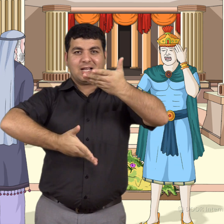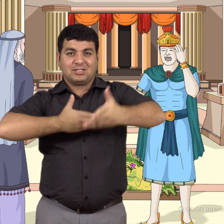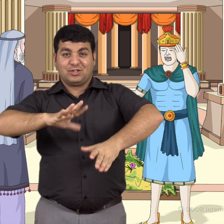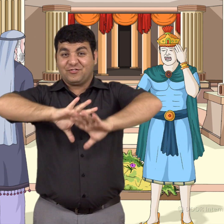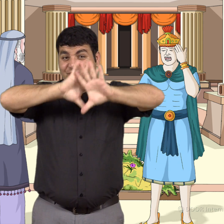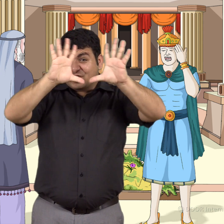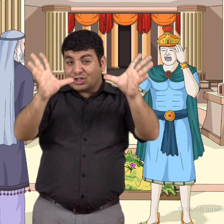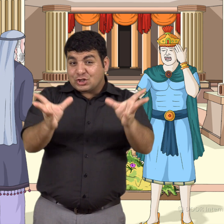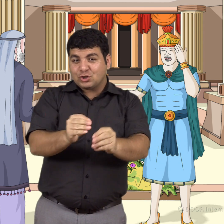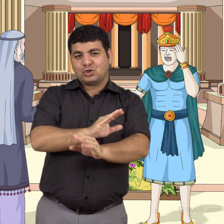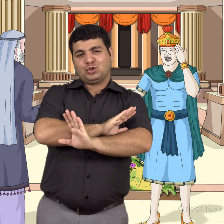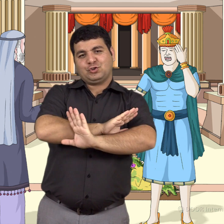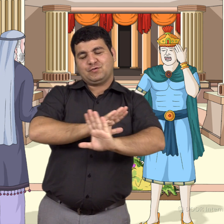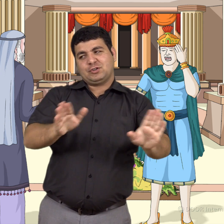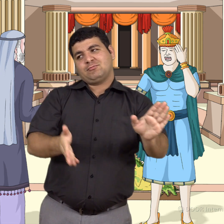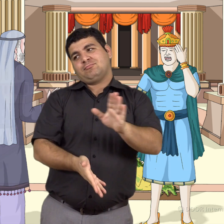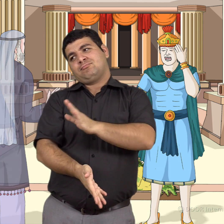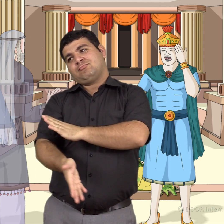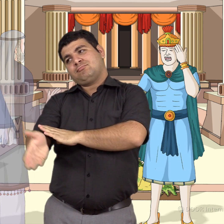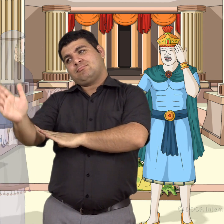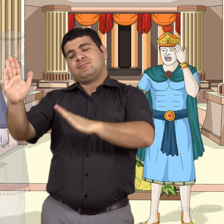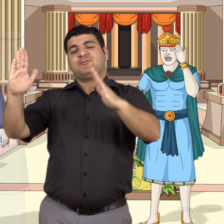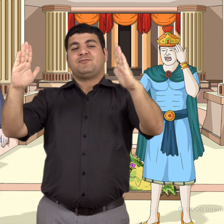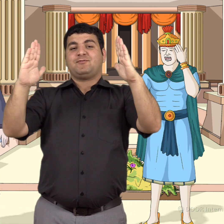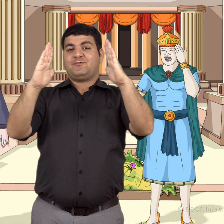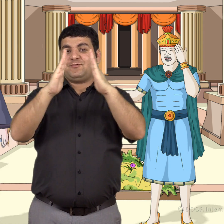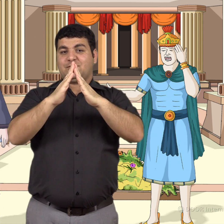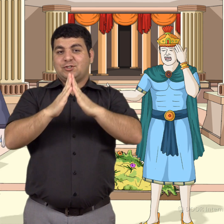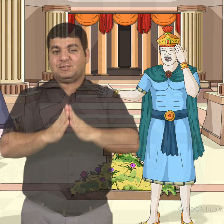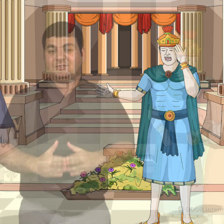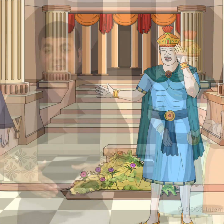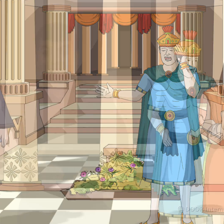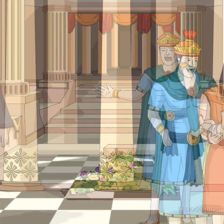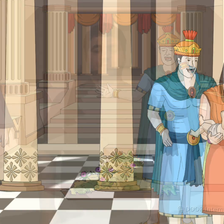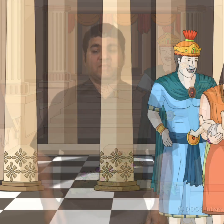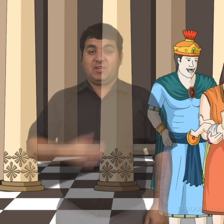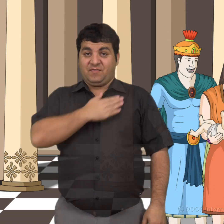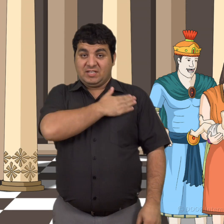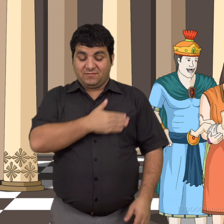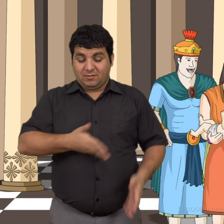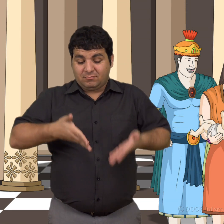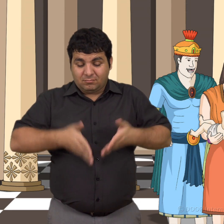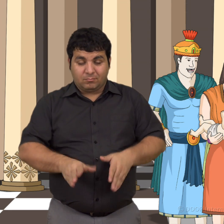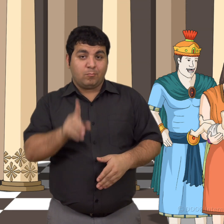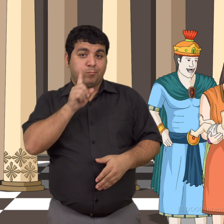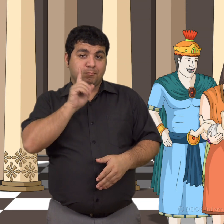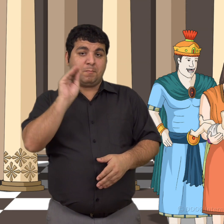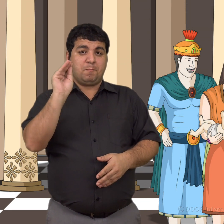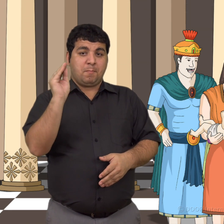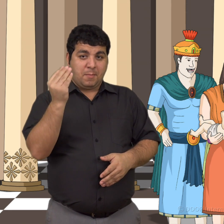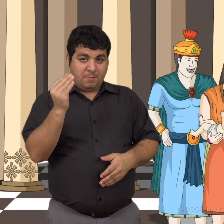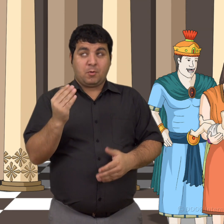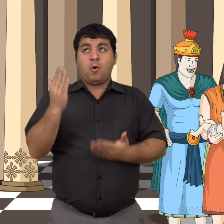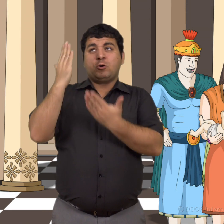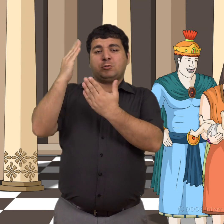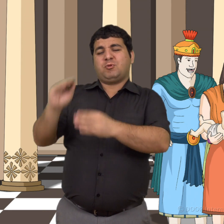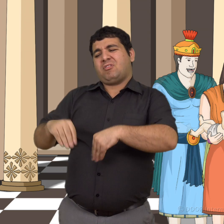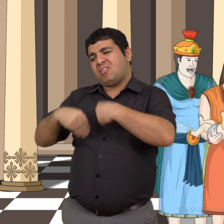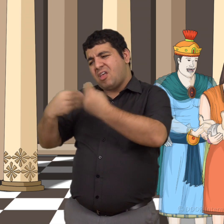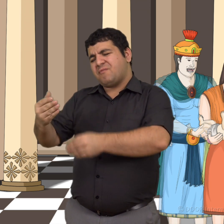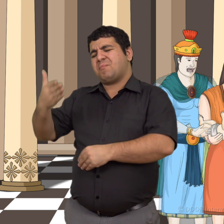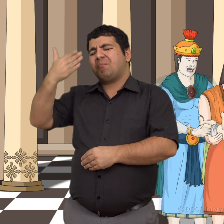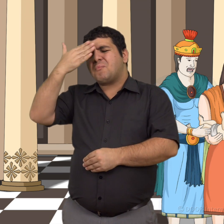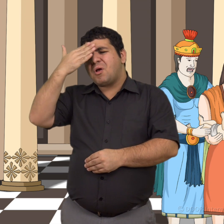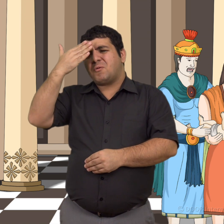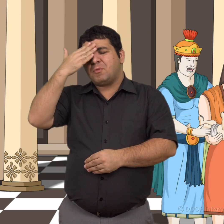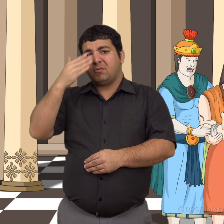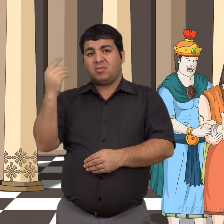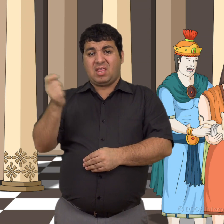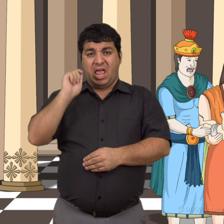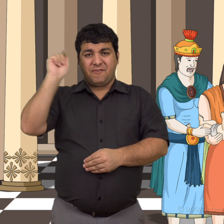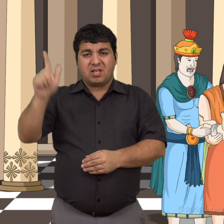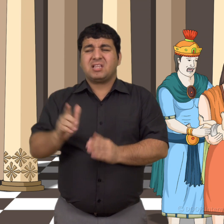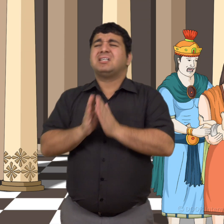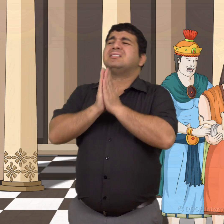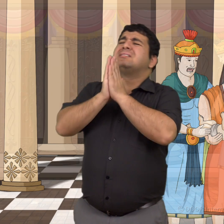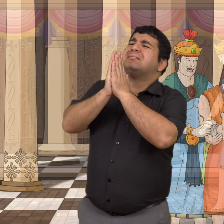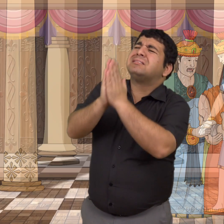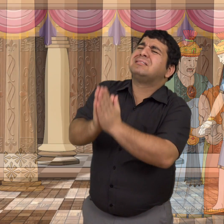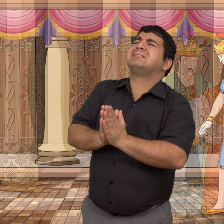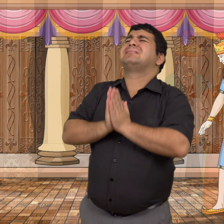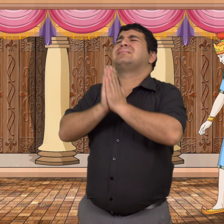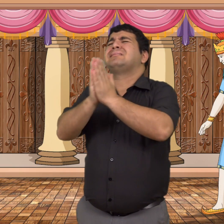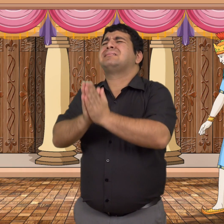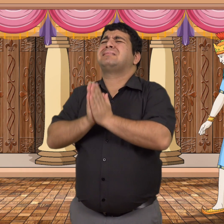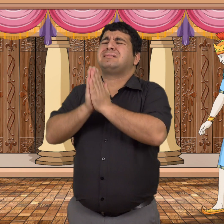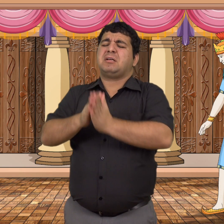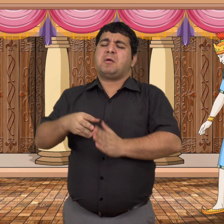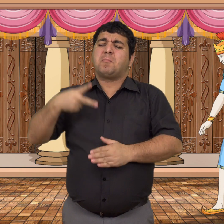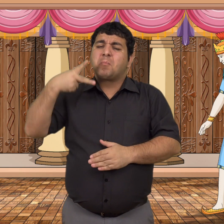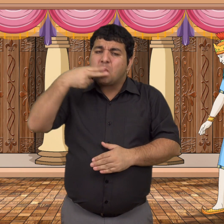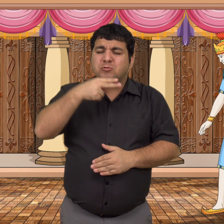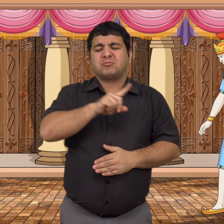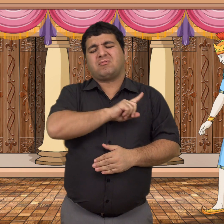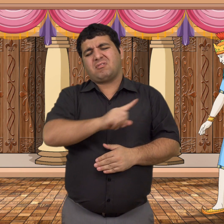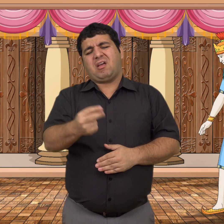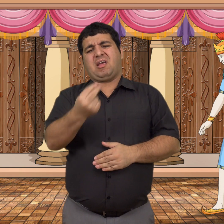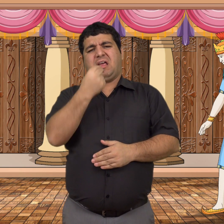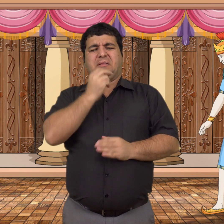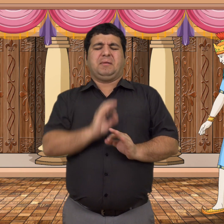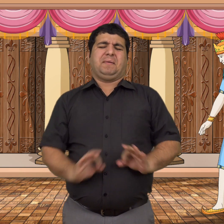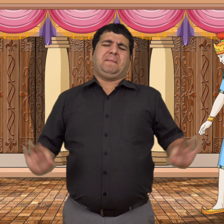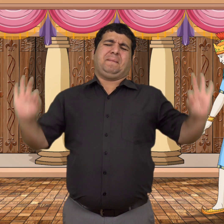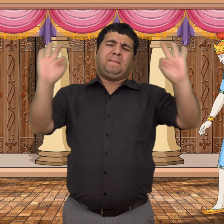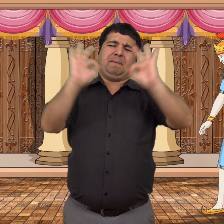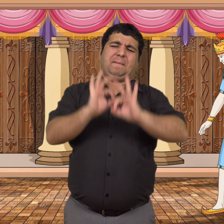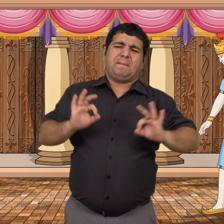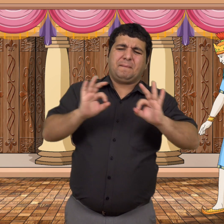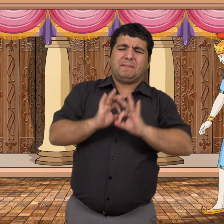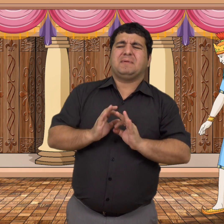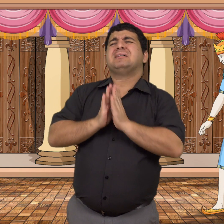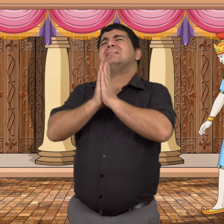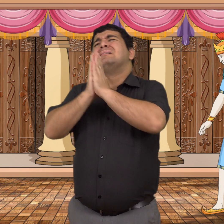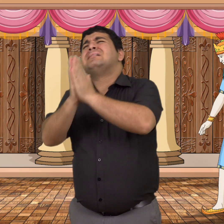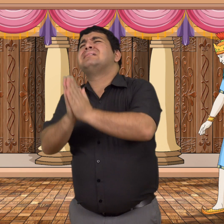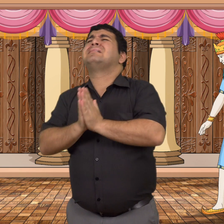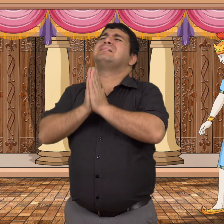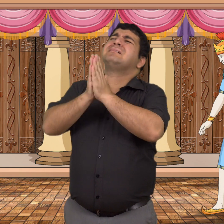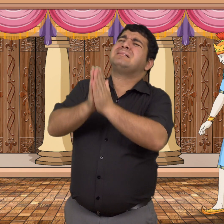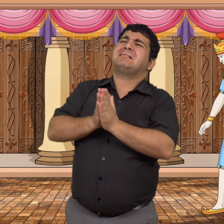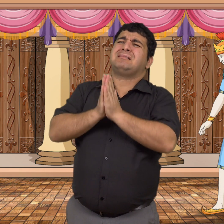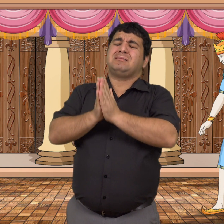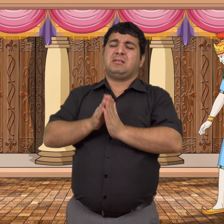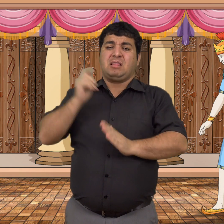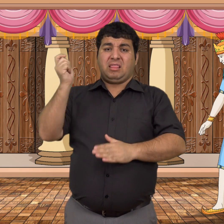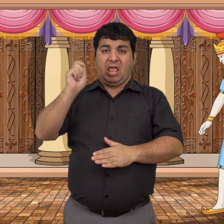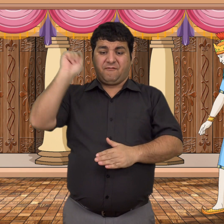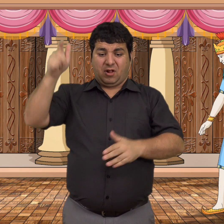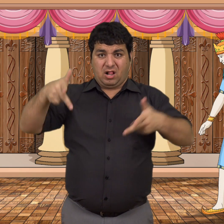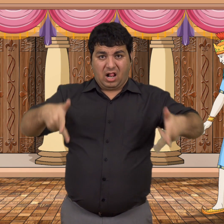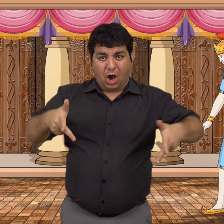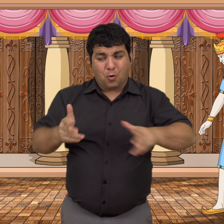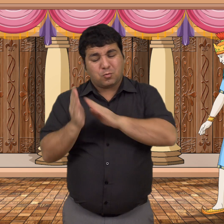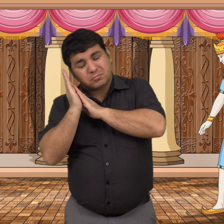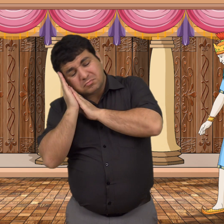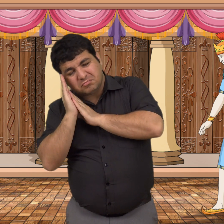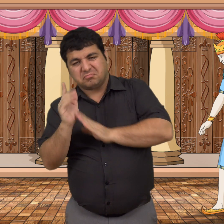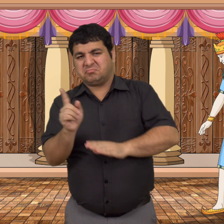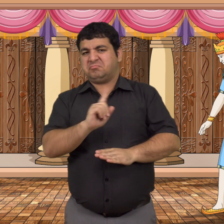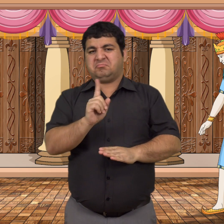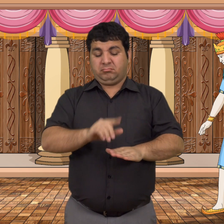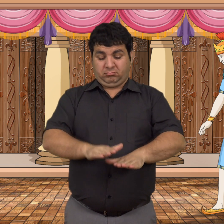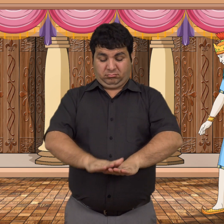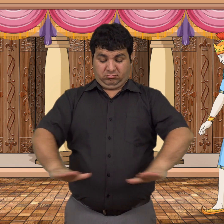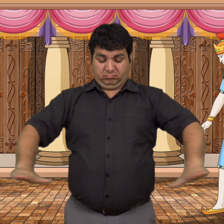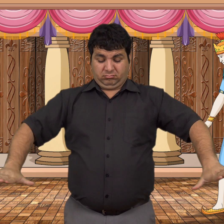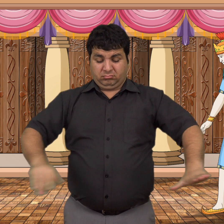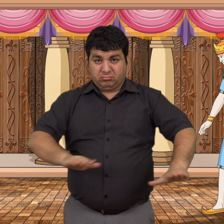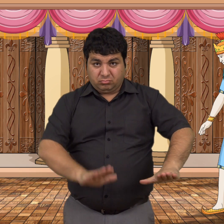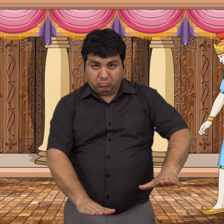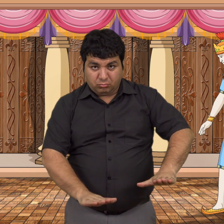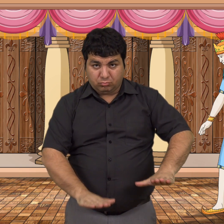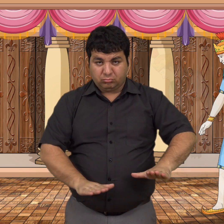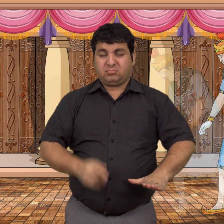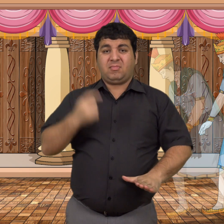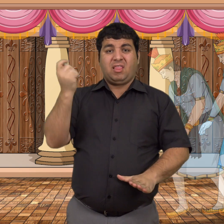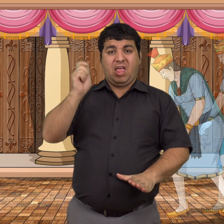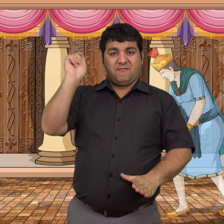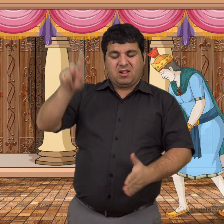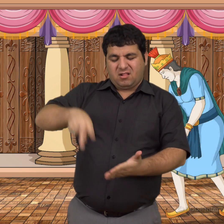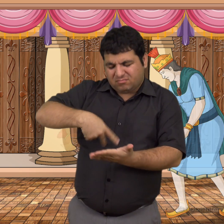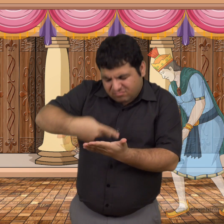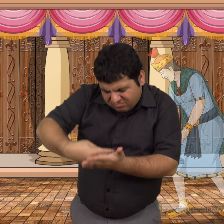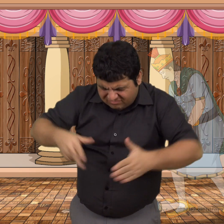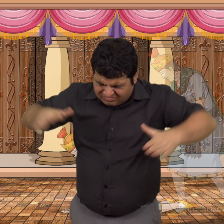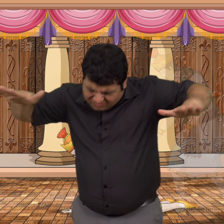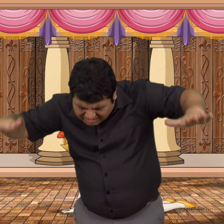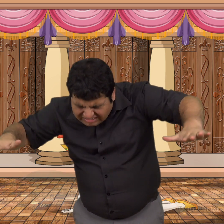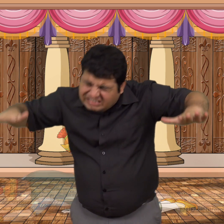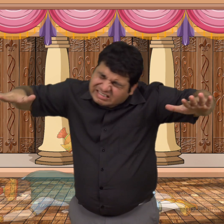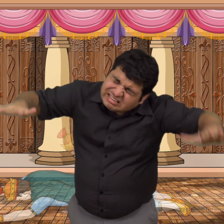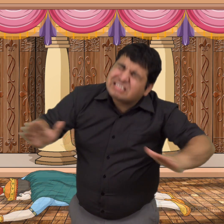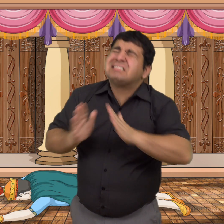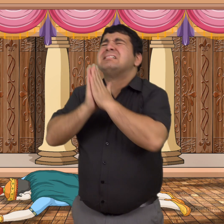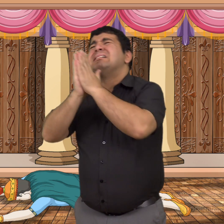After Nathan had gone home, the LORD struck the child that Uriah’s wife had borne to David, and he became ill. David pleaded with God for the boy.